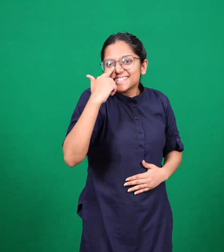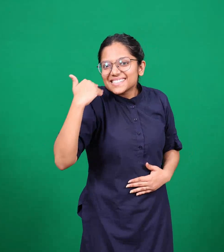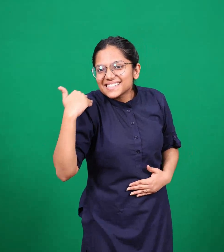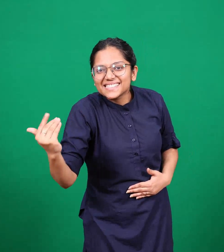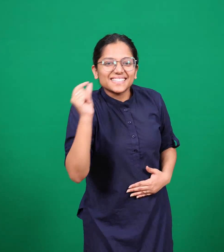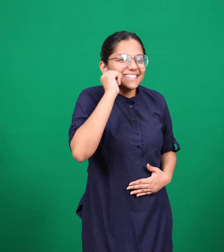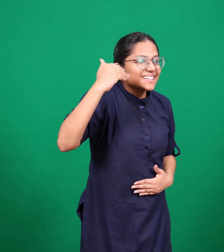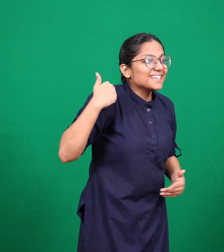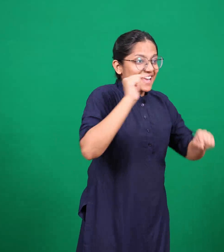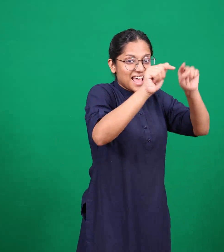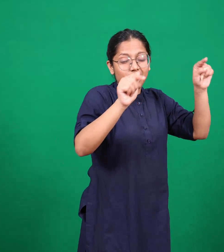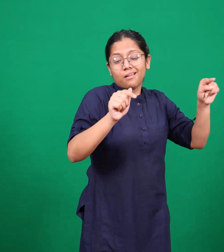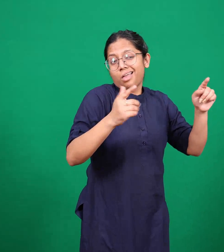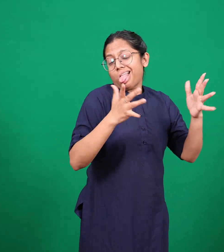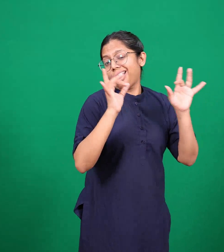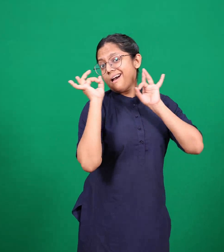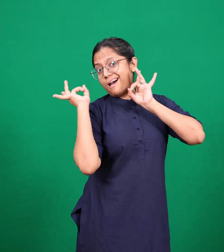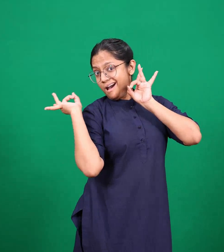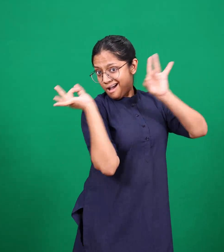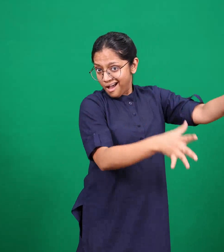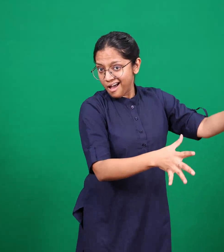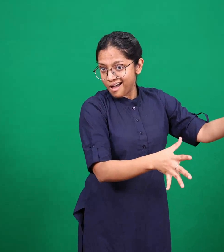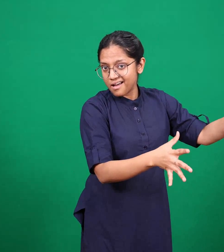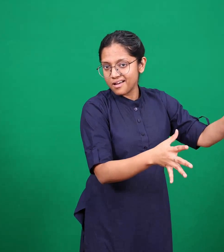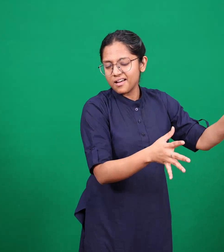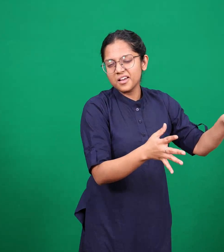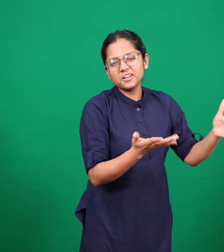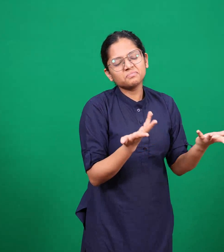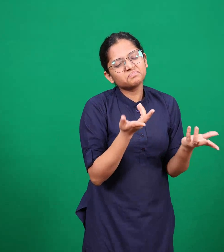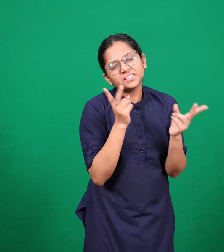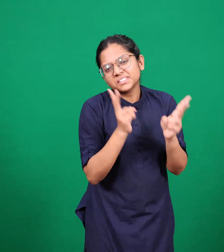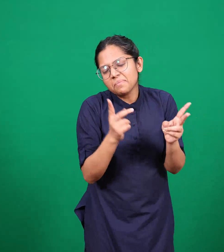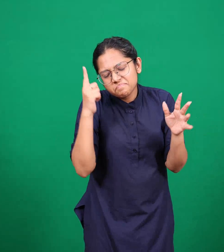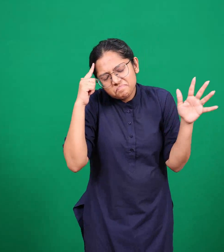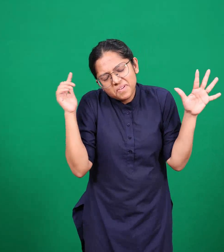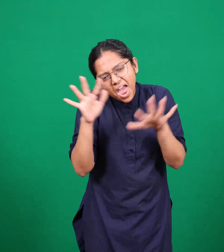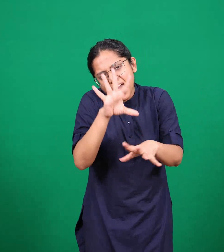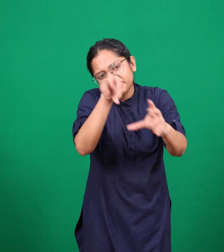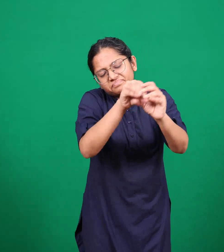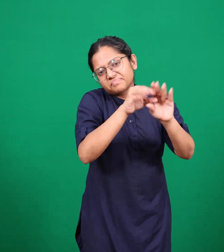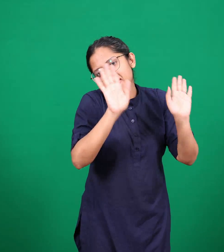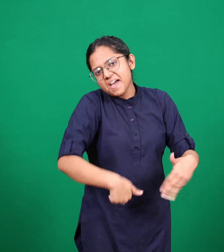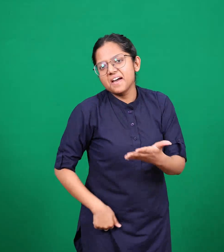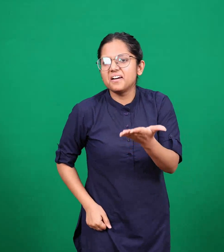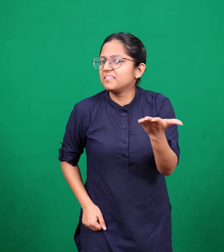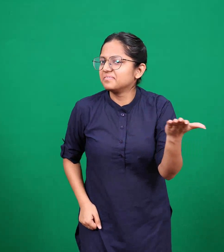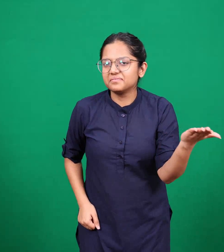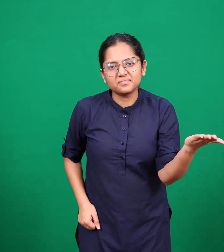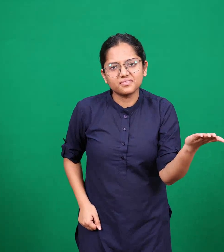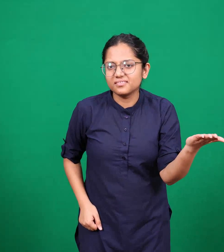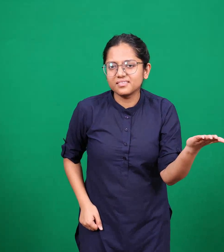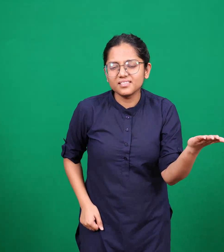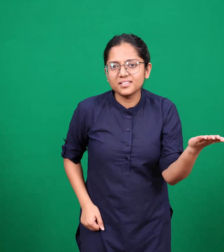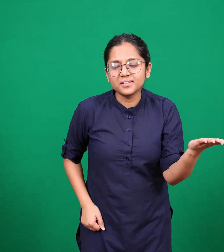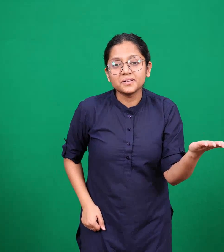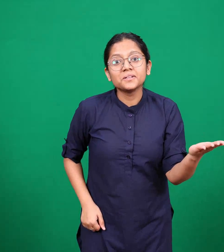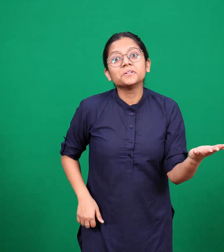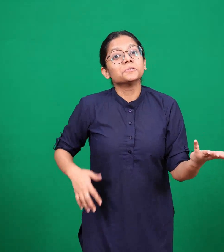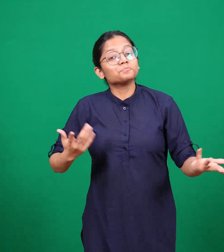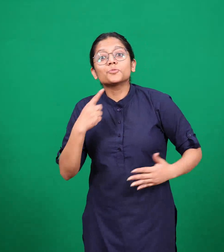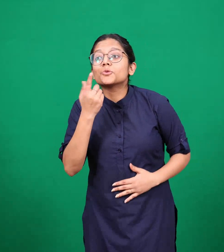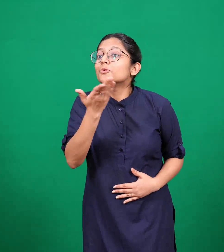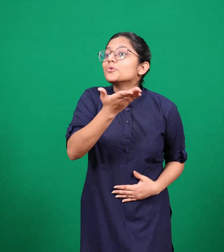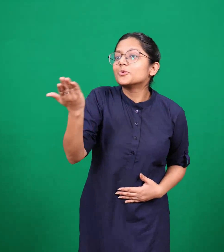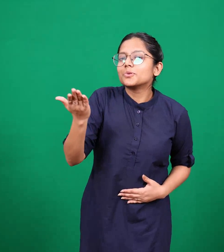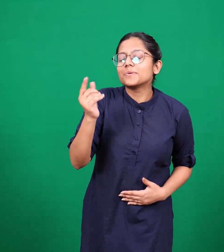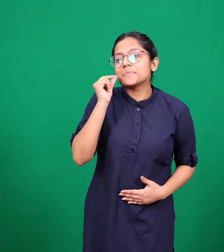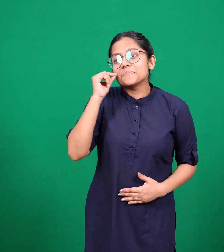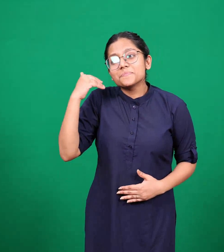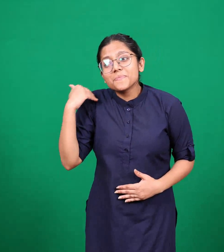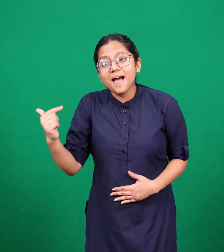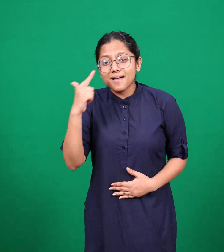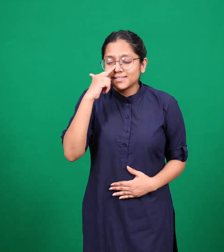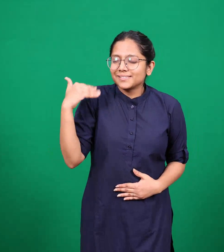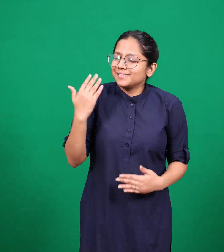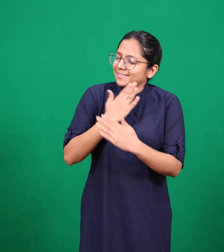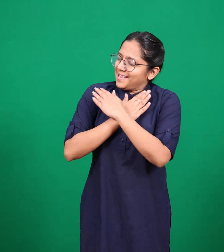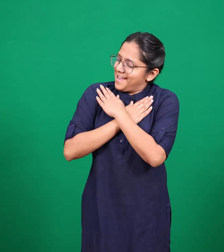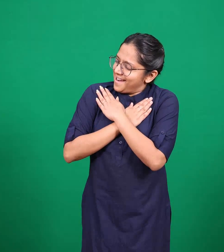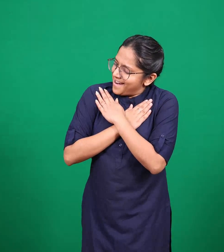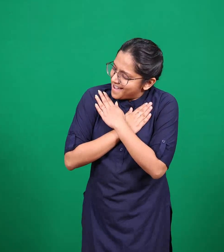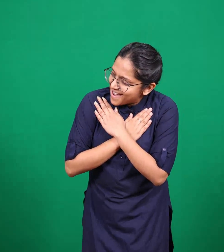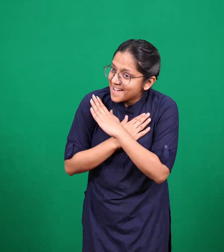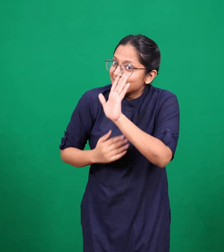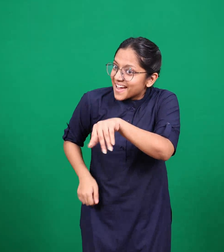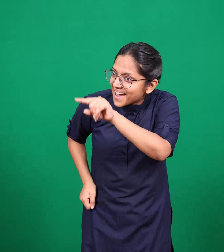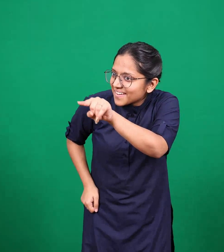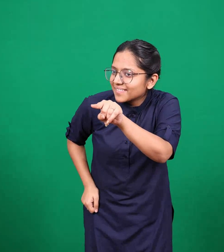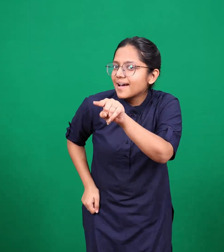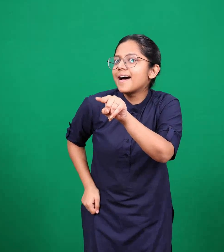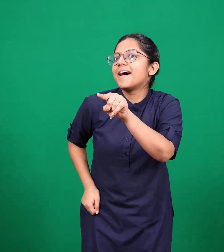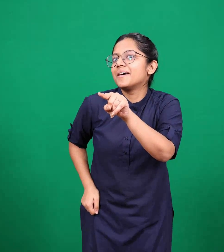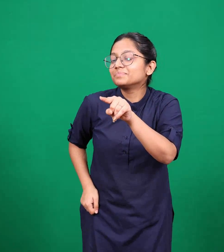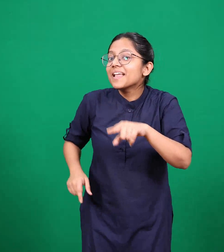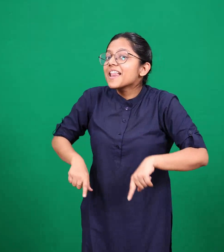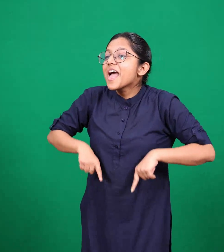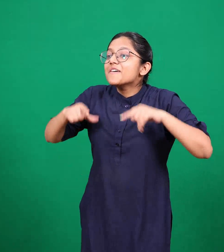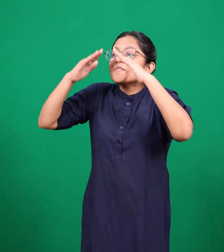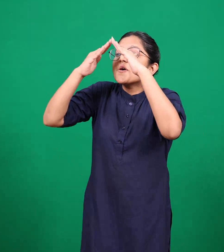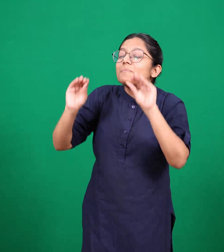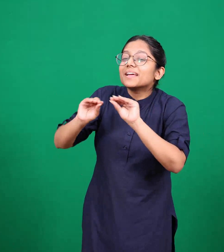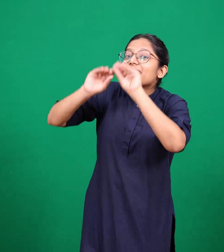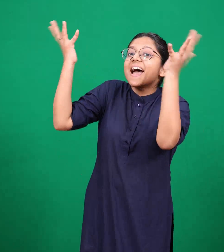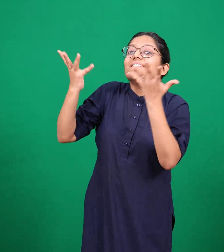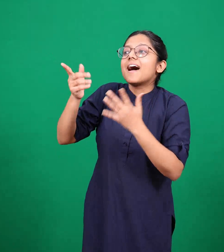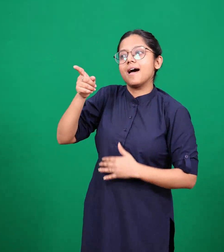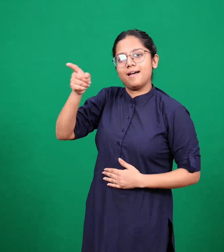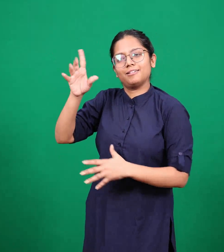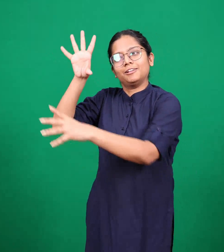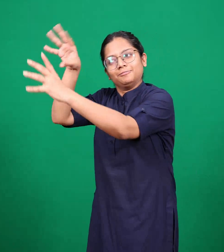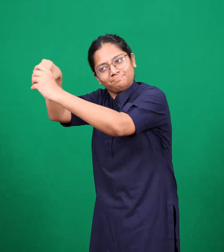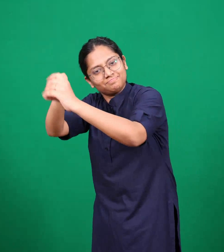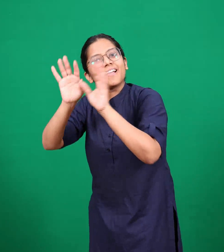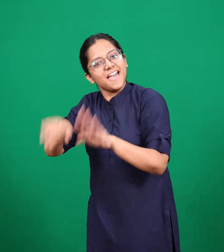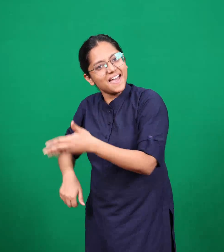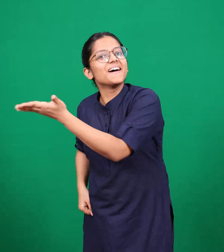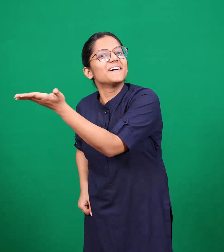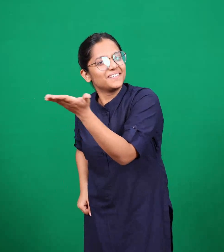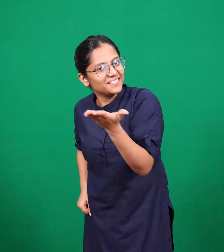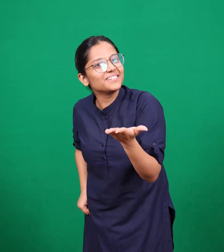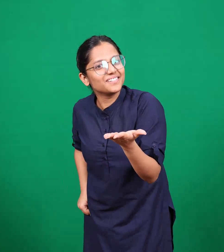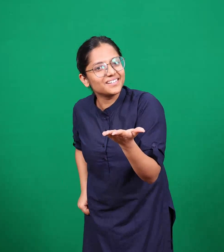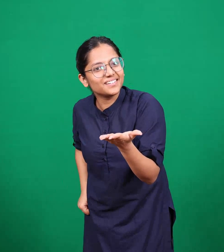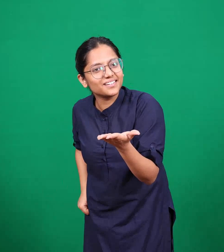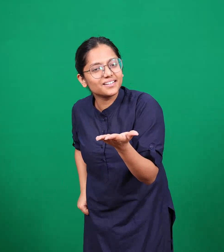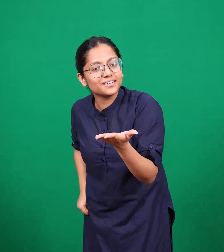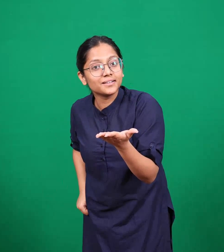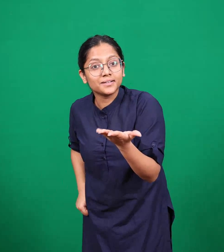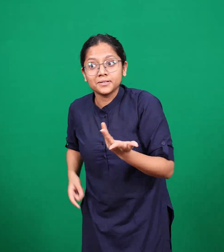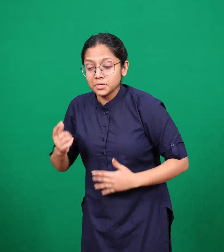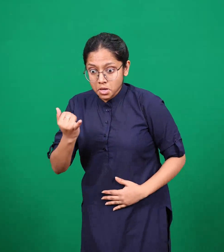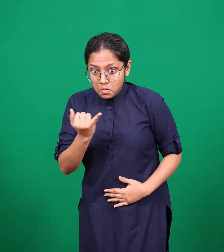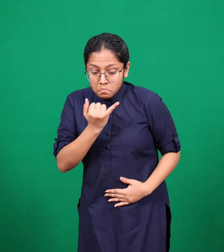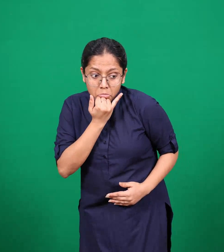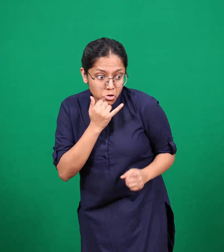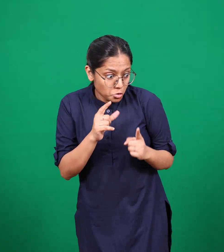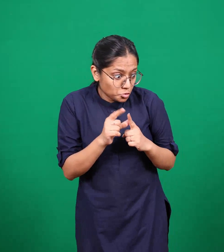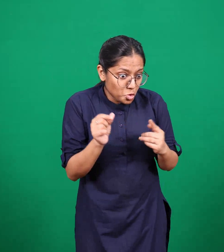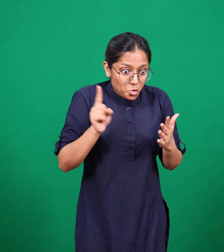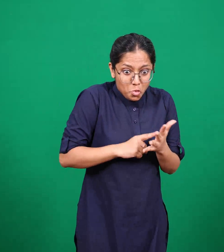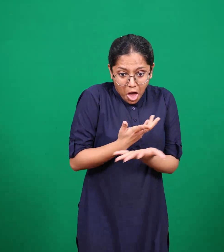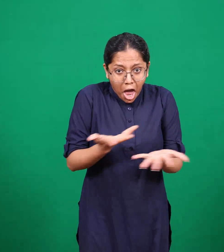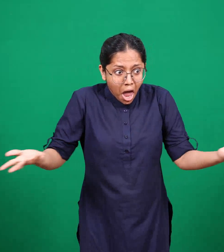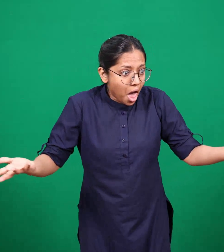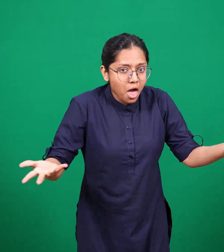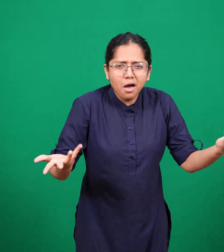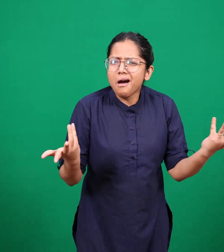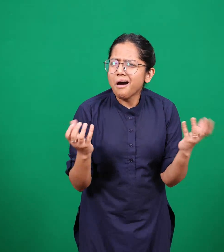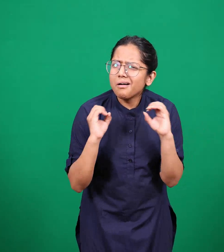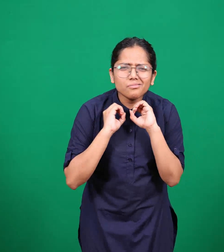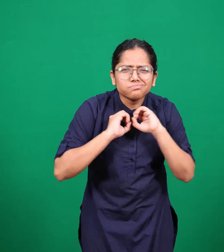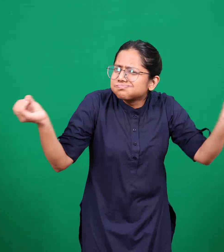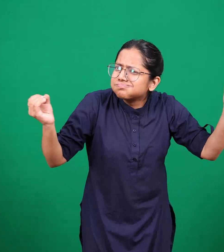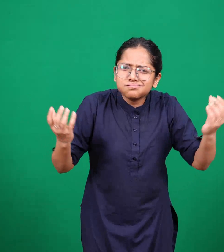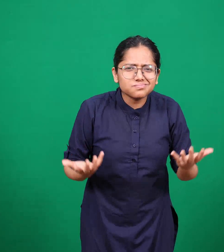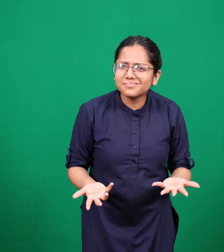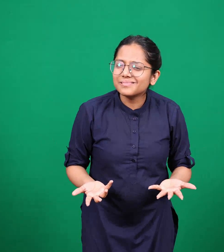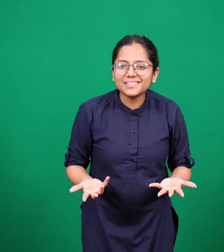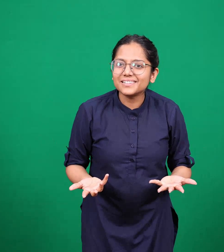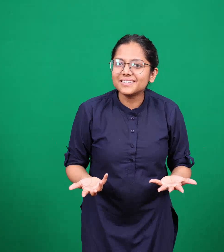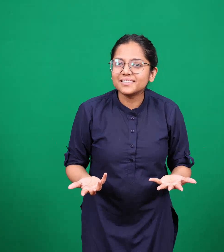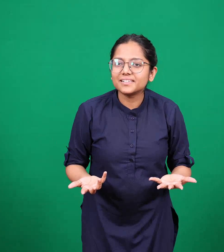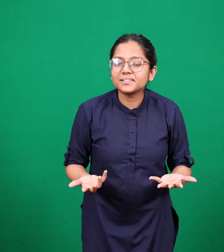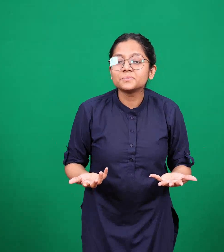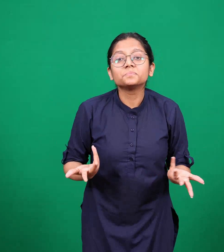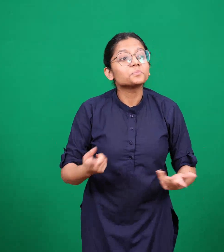Whoever loves his brother remains in the light, and there is no cause of stumbling in him.